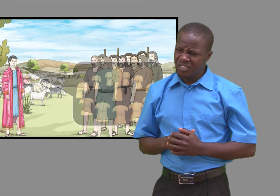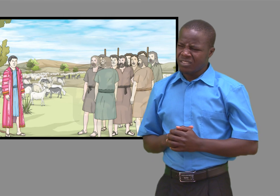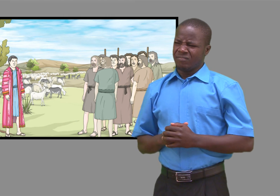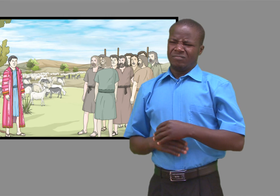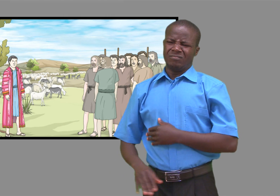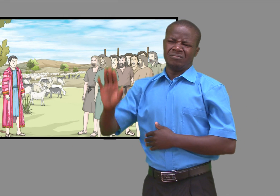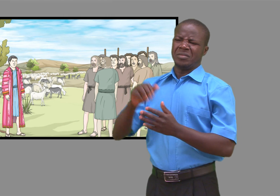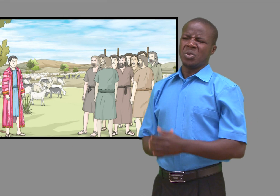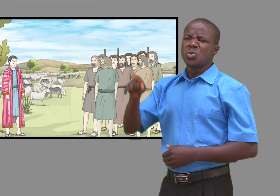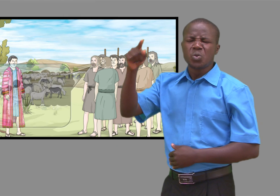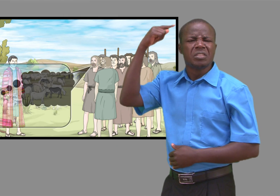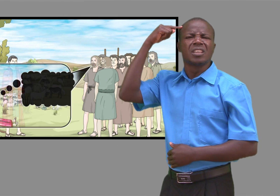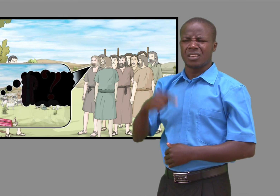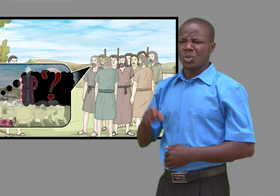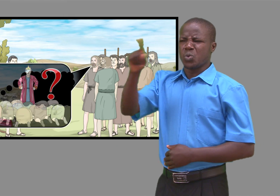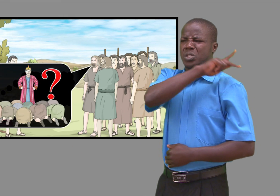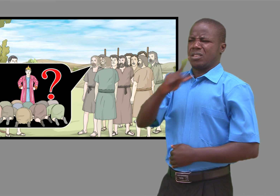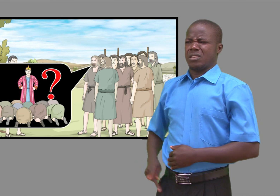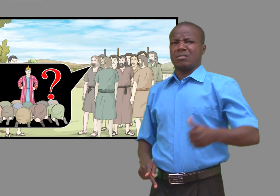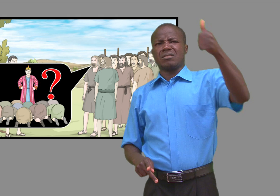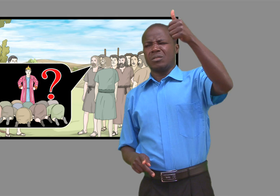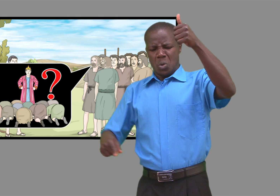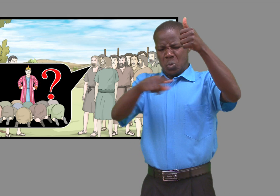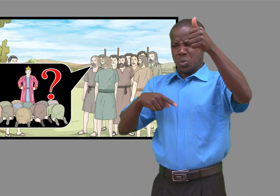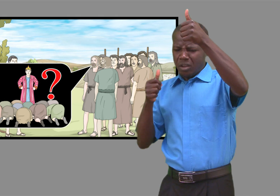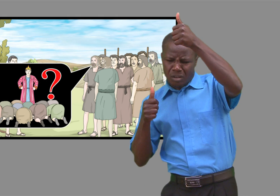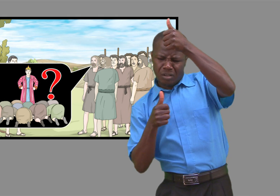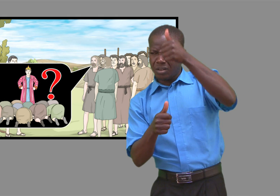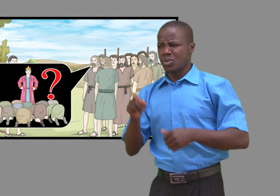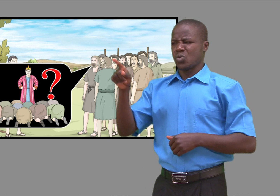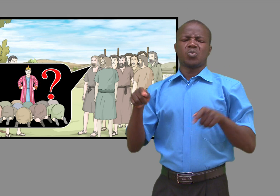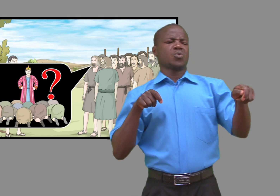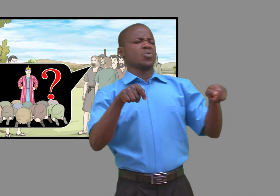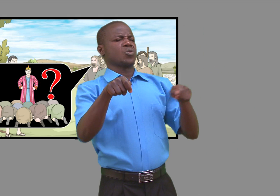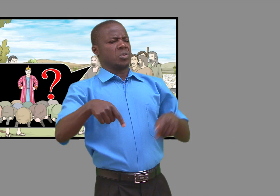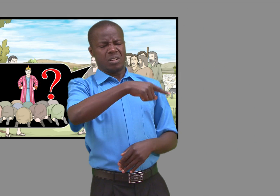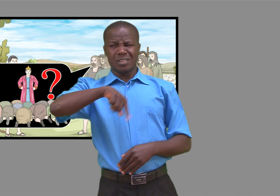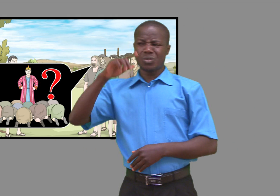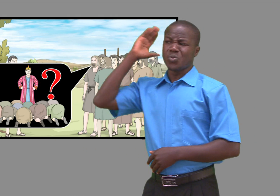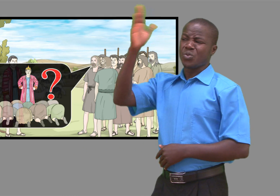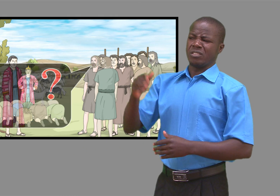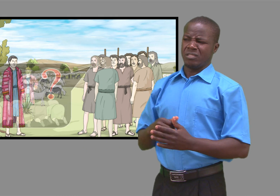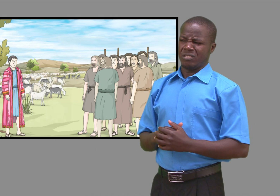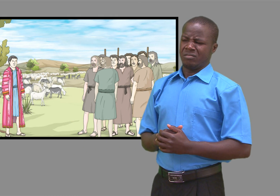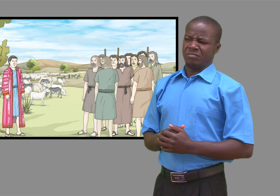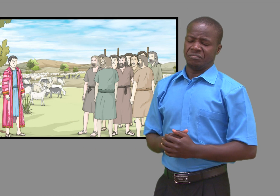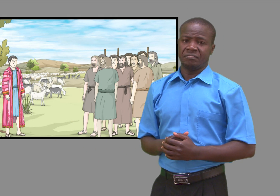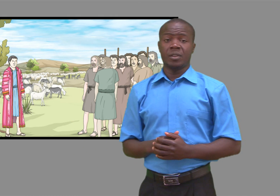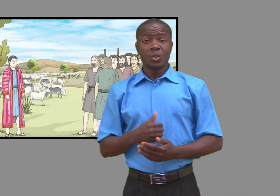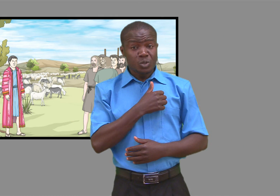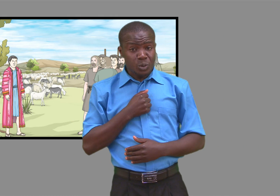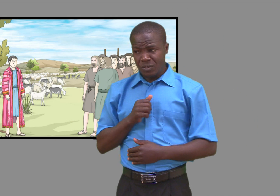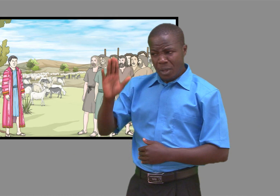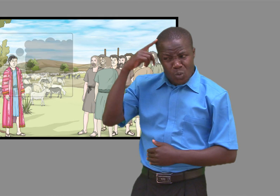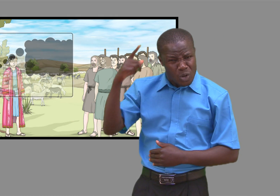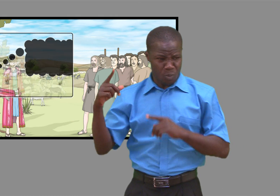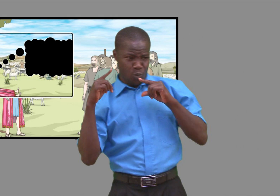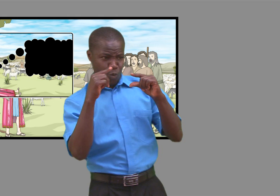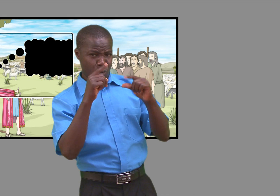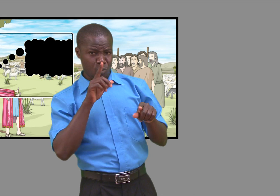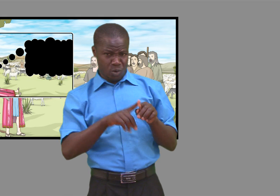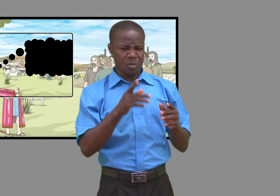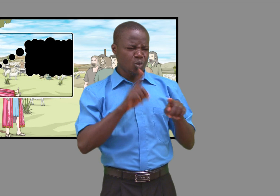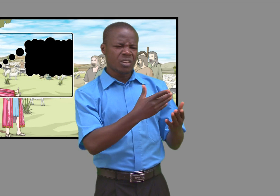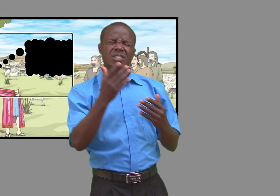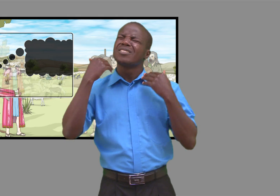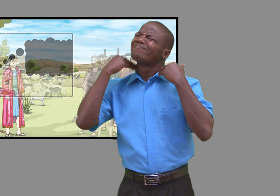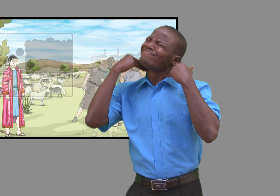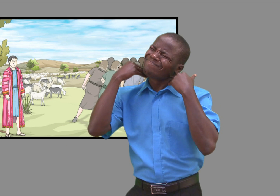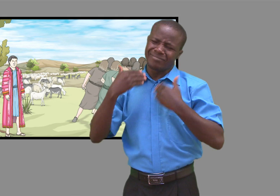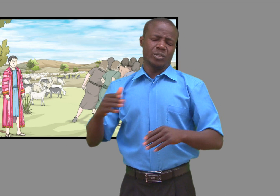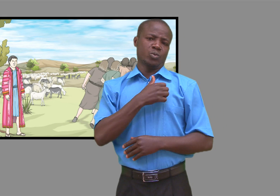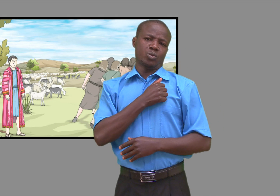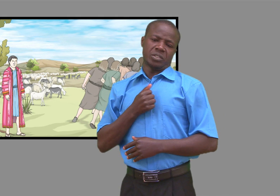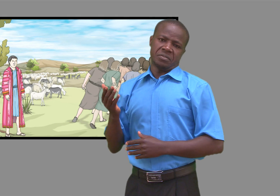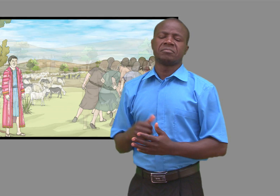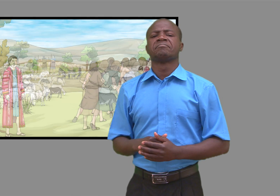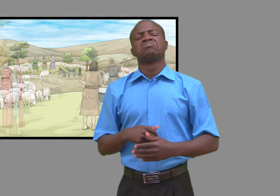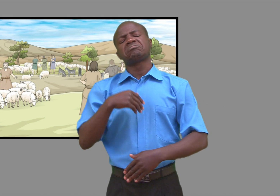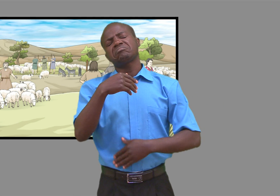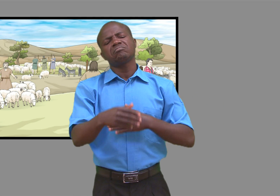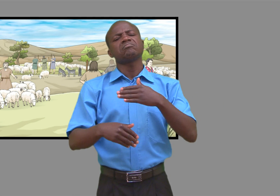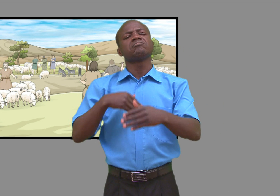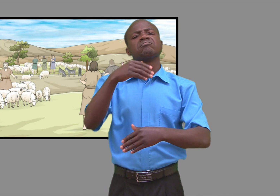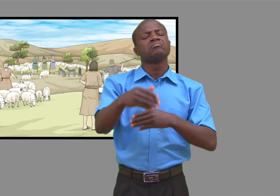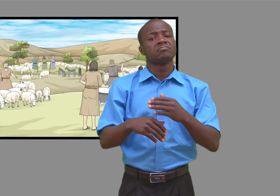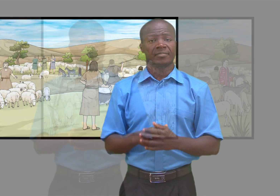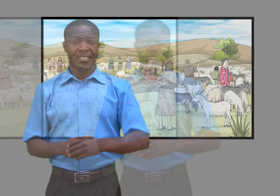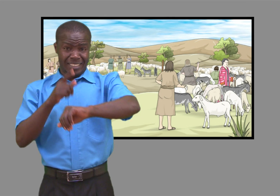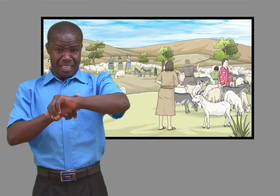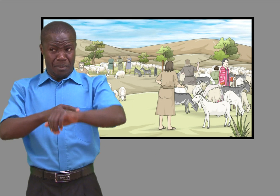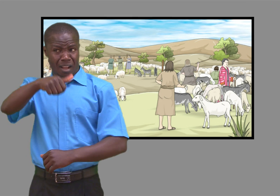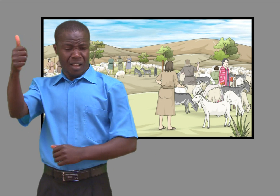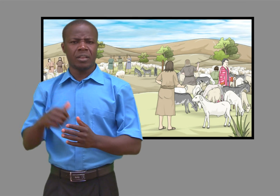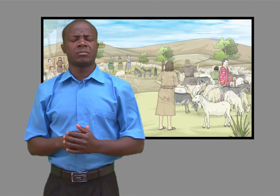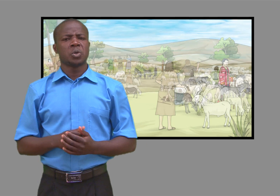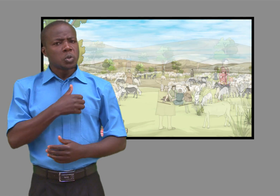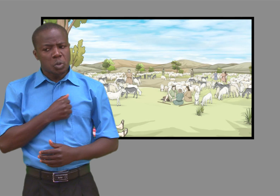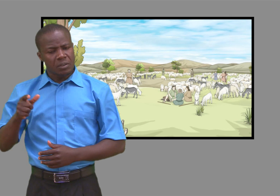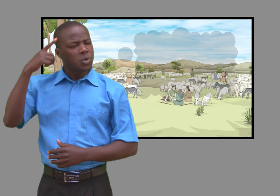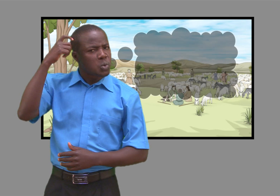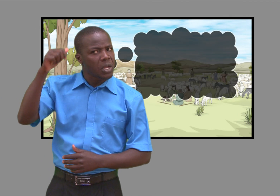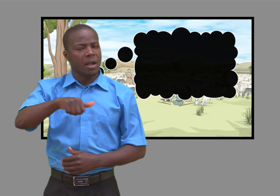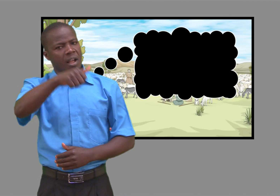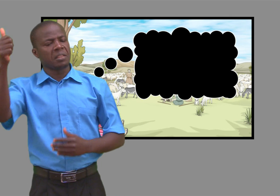“Do you intend to reign over us?” his brothers asked. “Will you actually rule us?” So they hated him even more because of his dream and his statements.